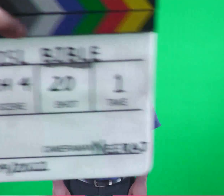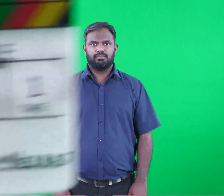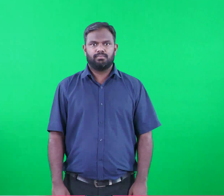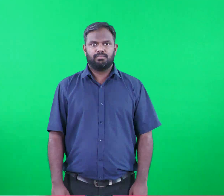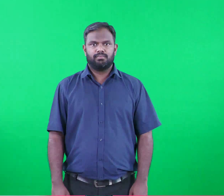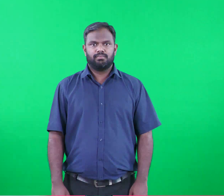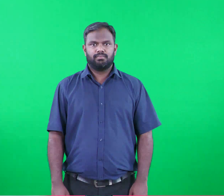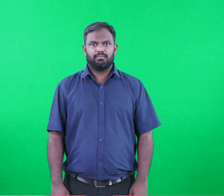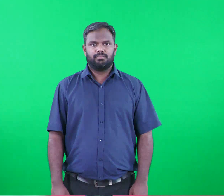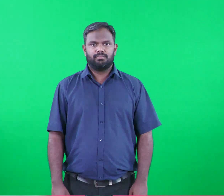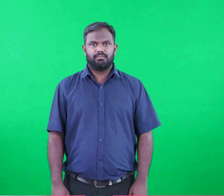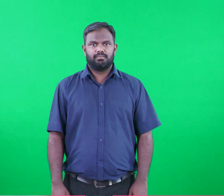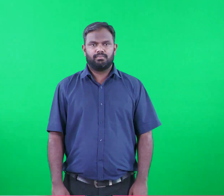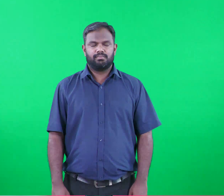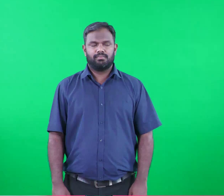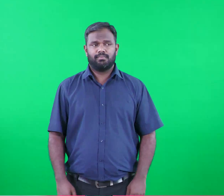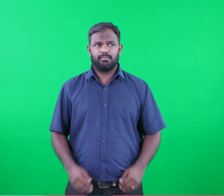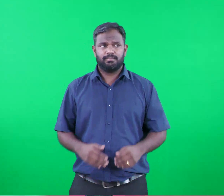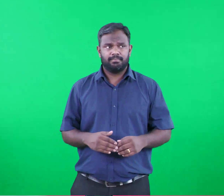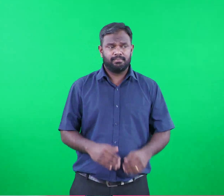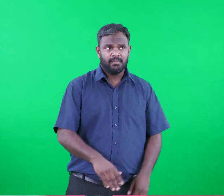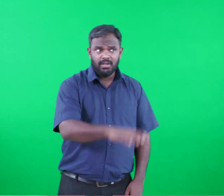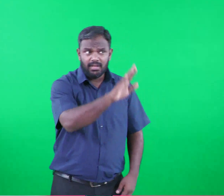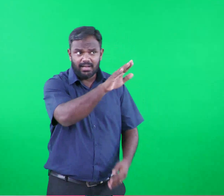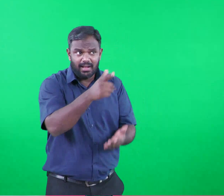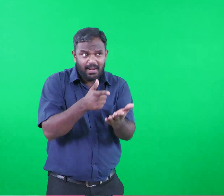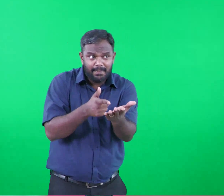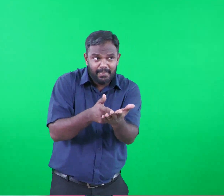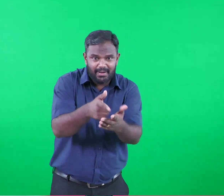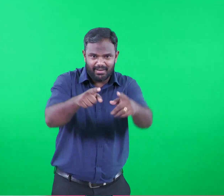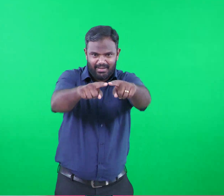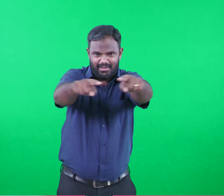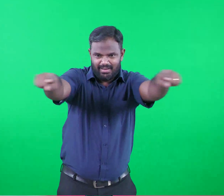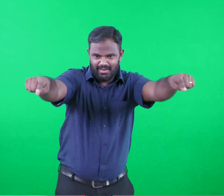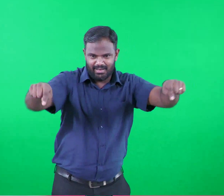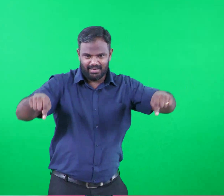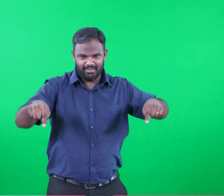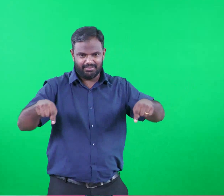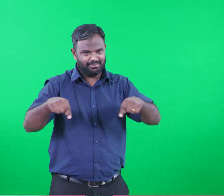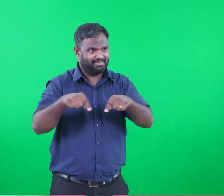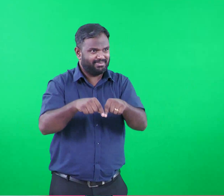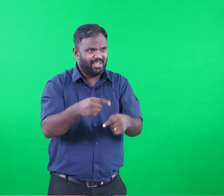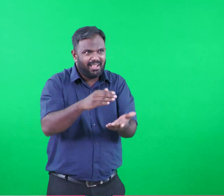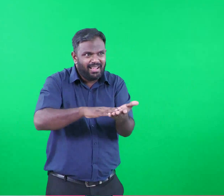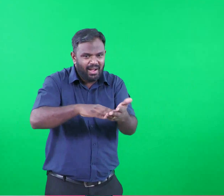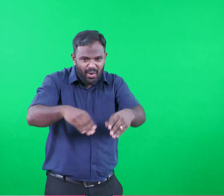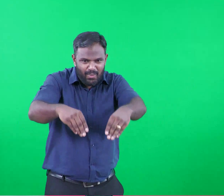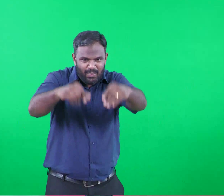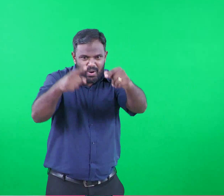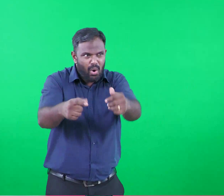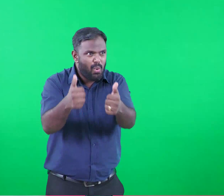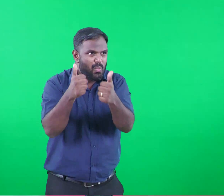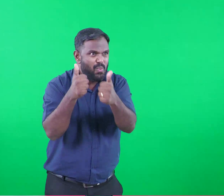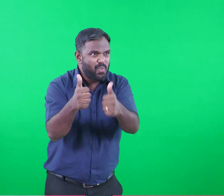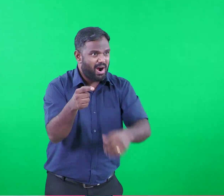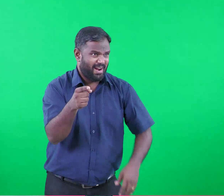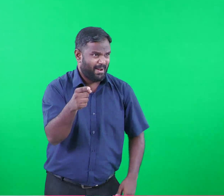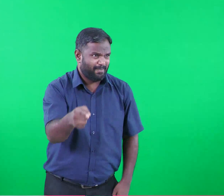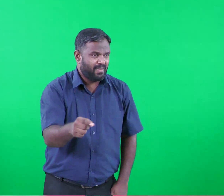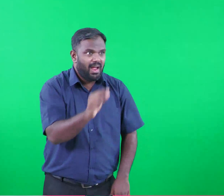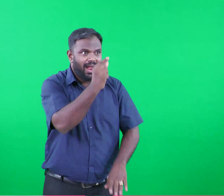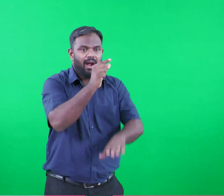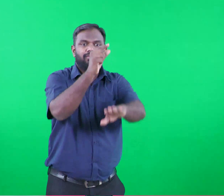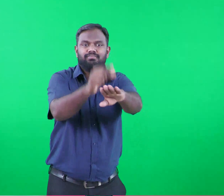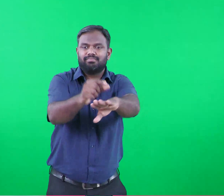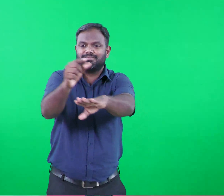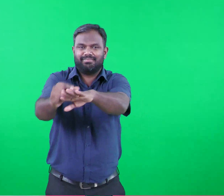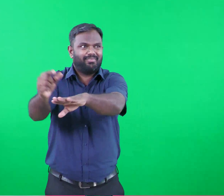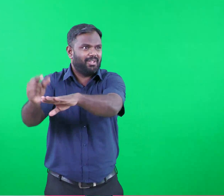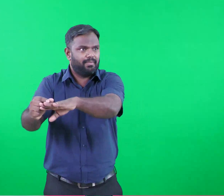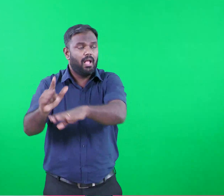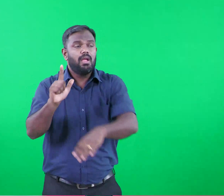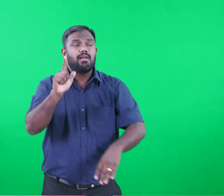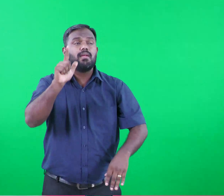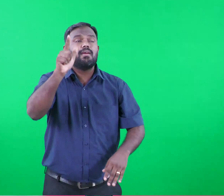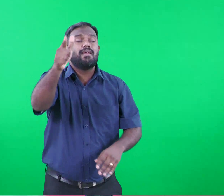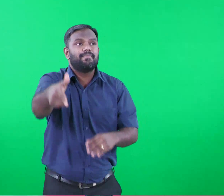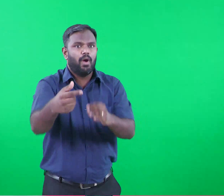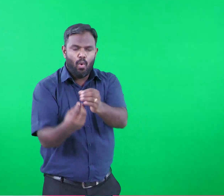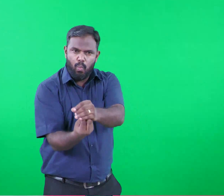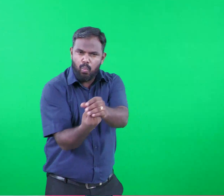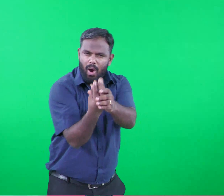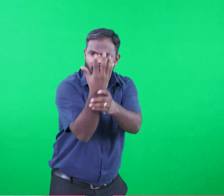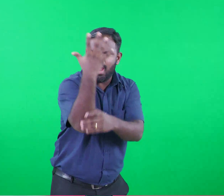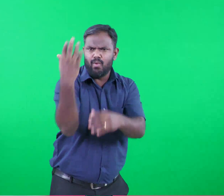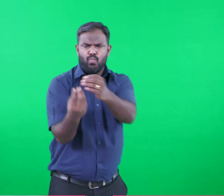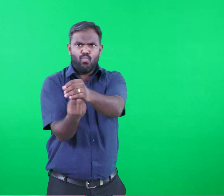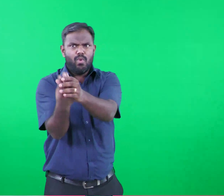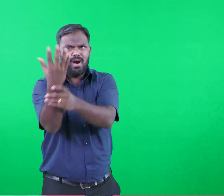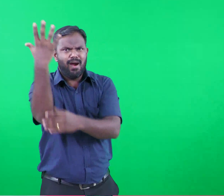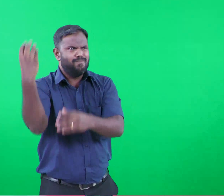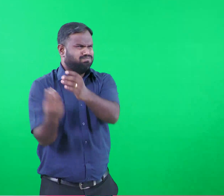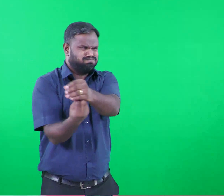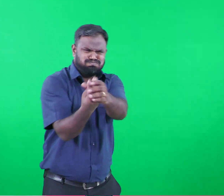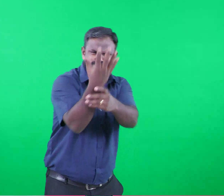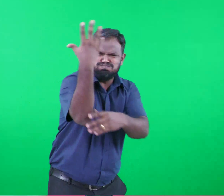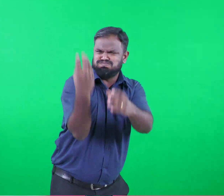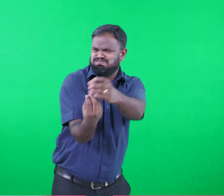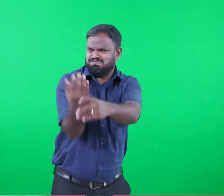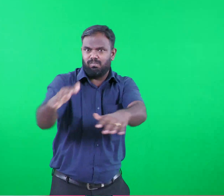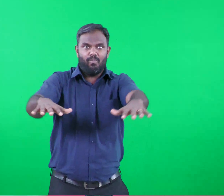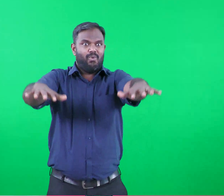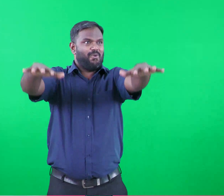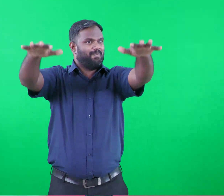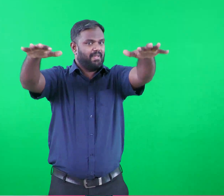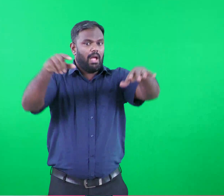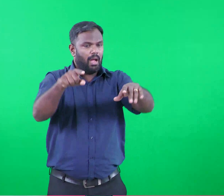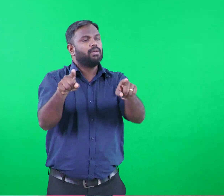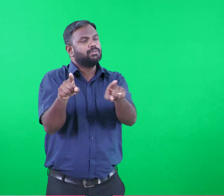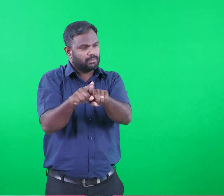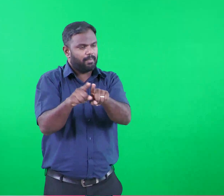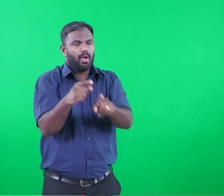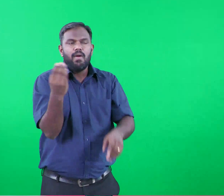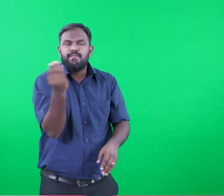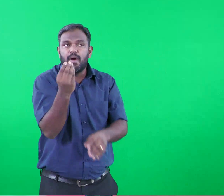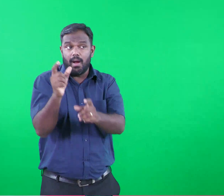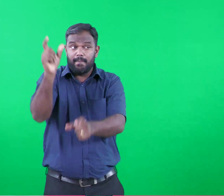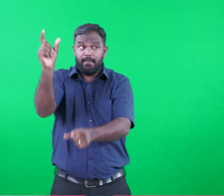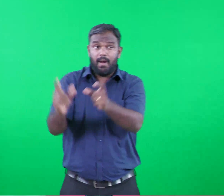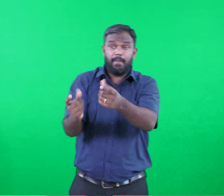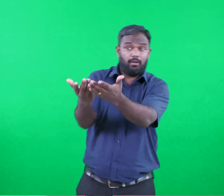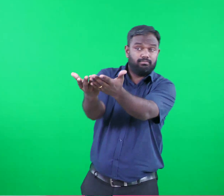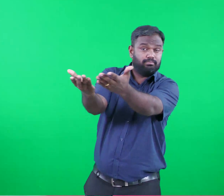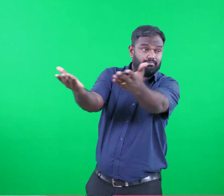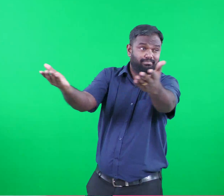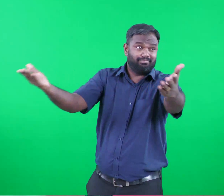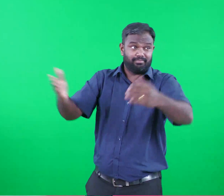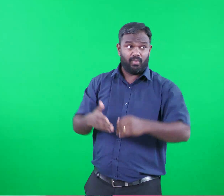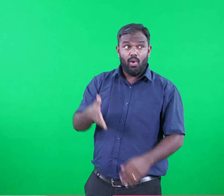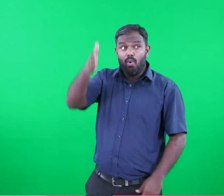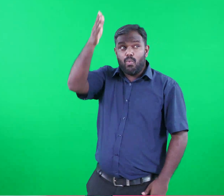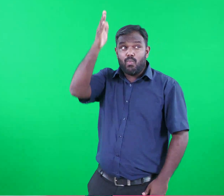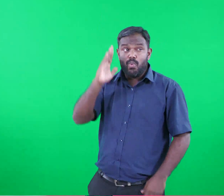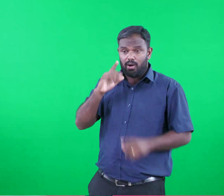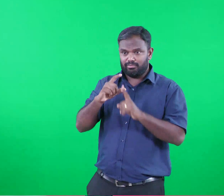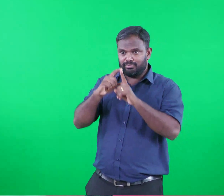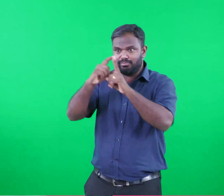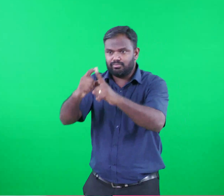Still others are like the seeds sown on good soil.